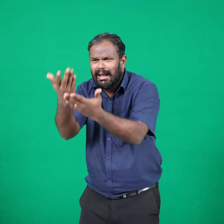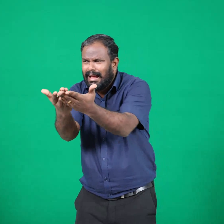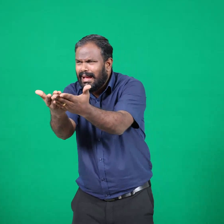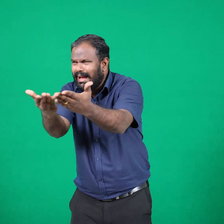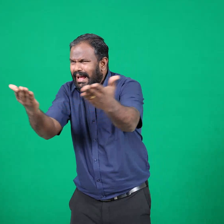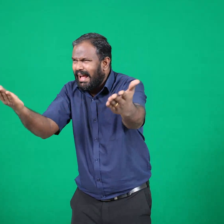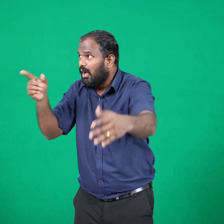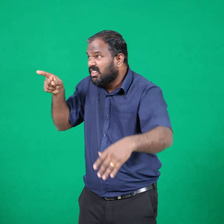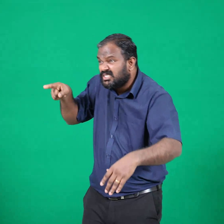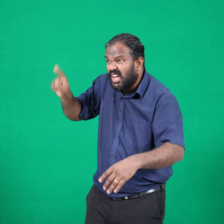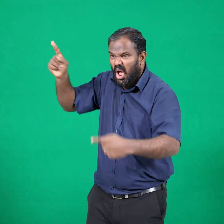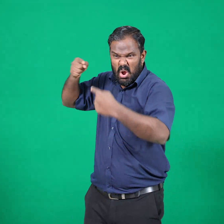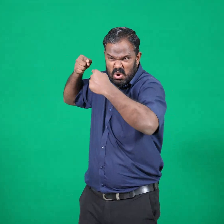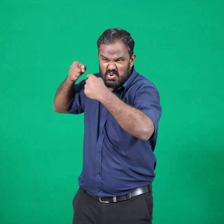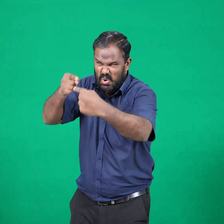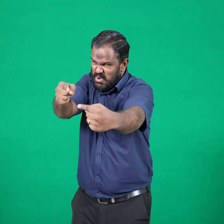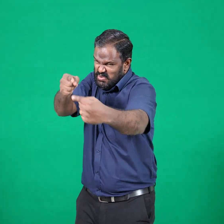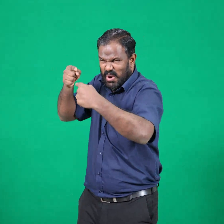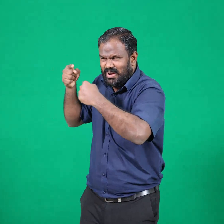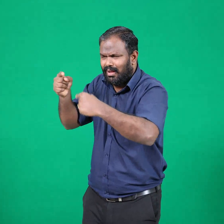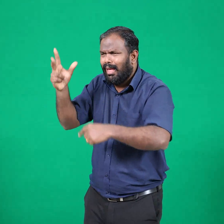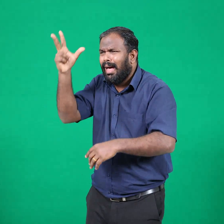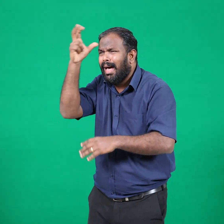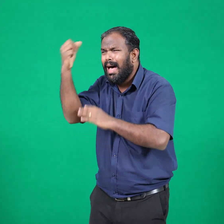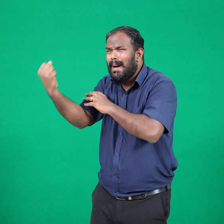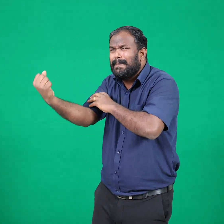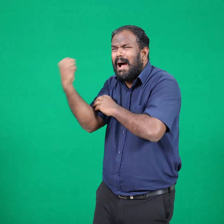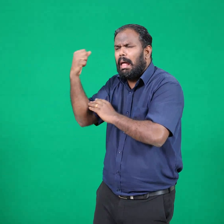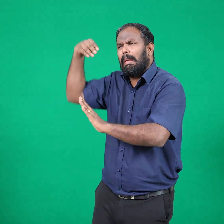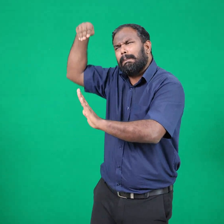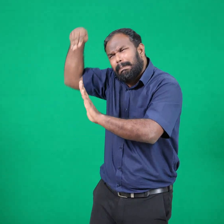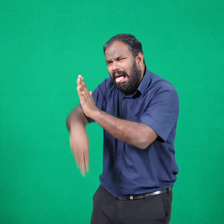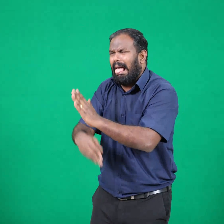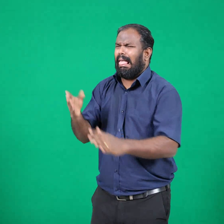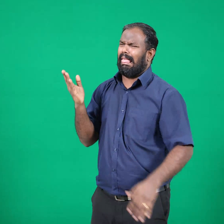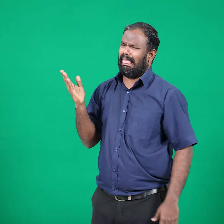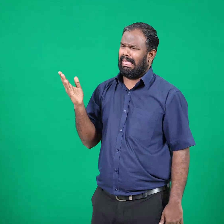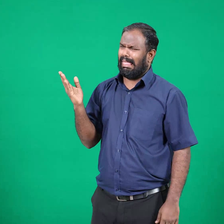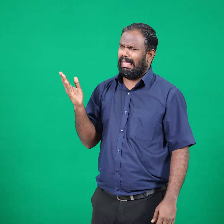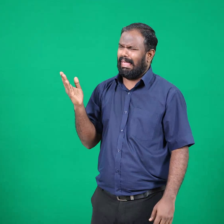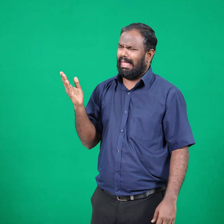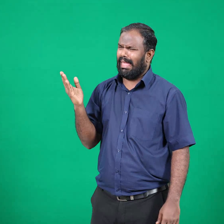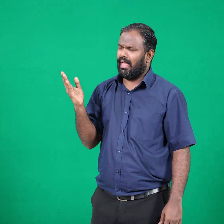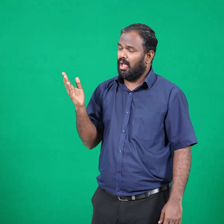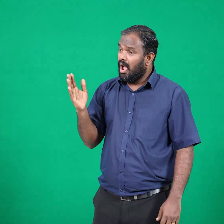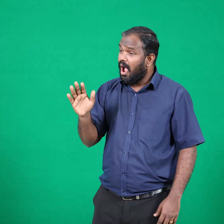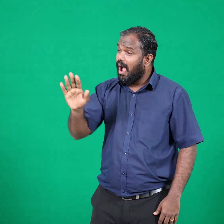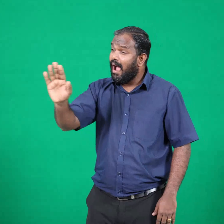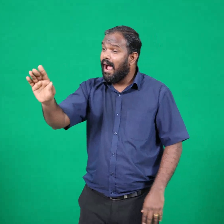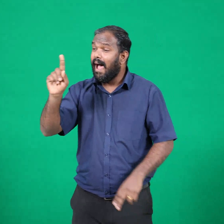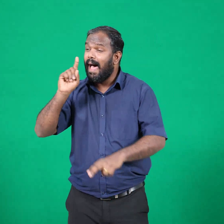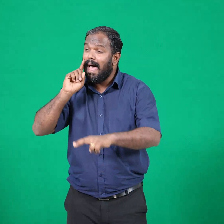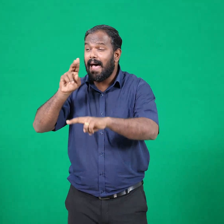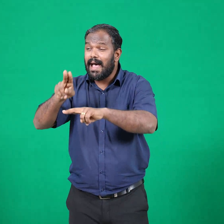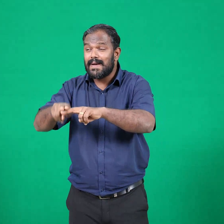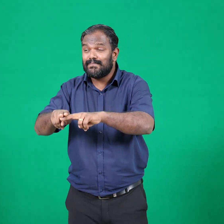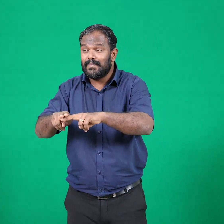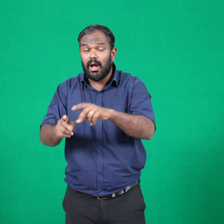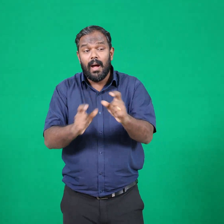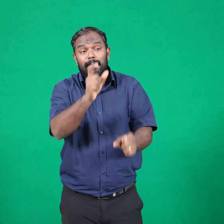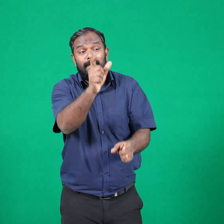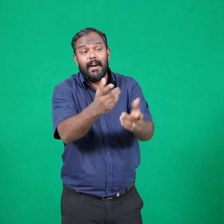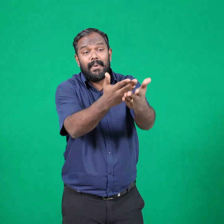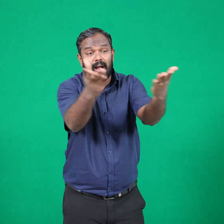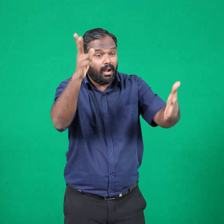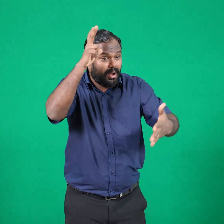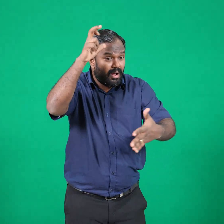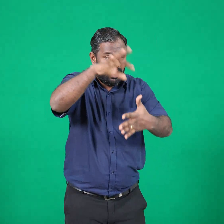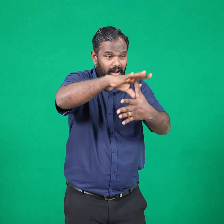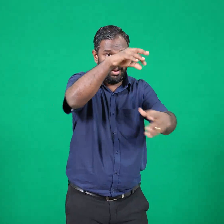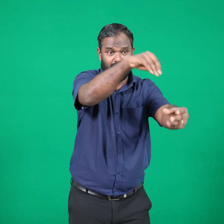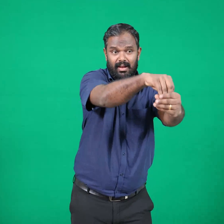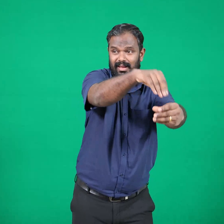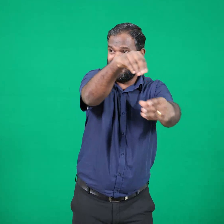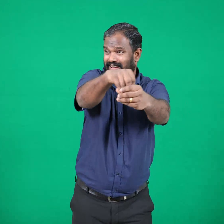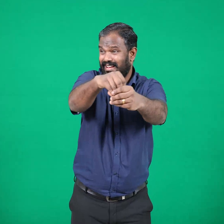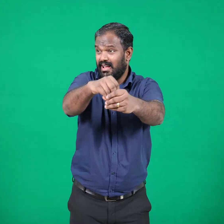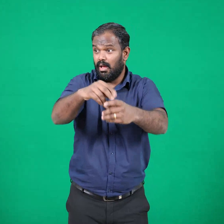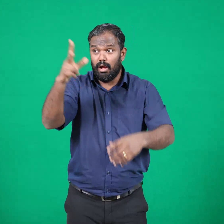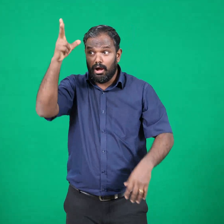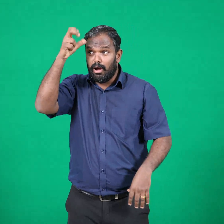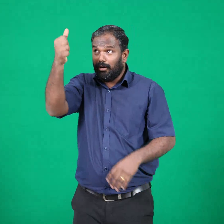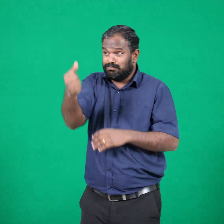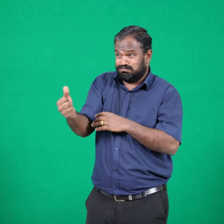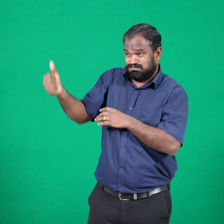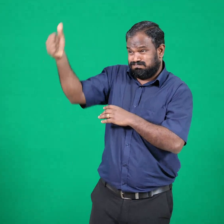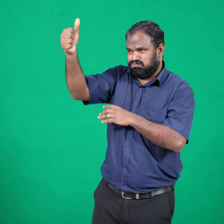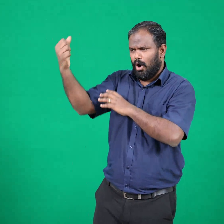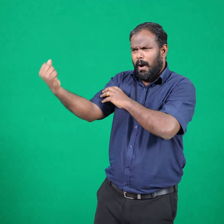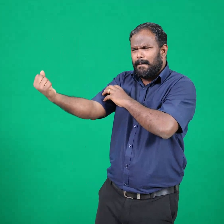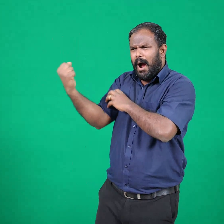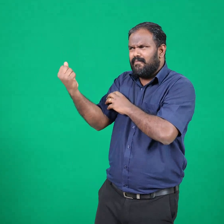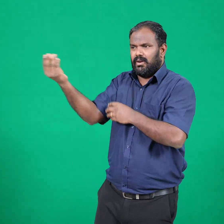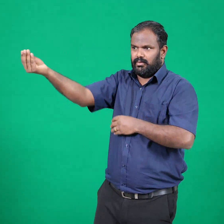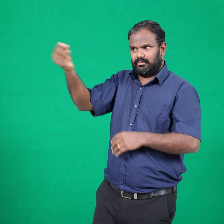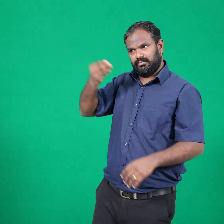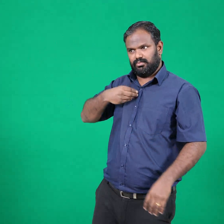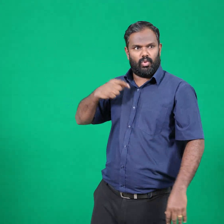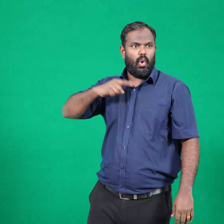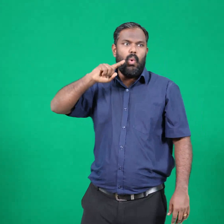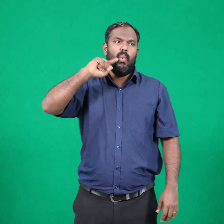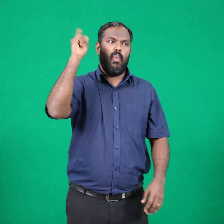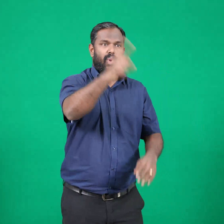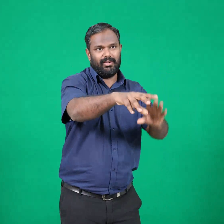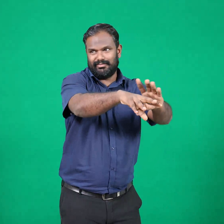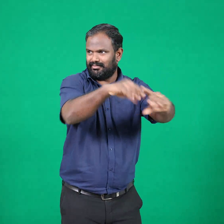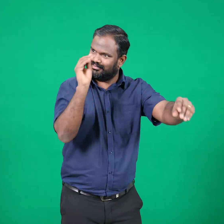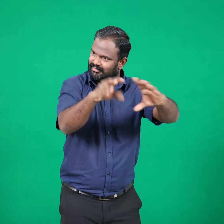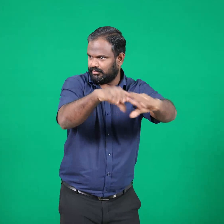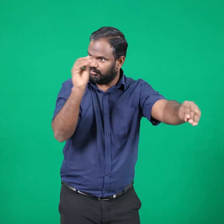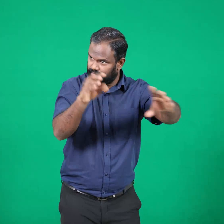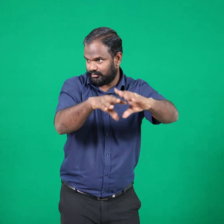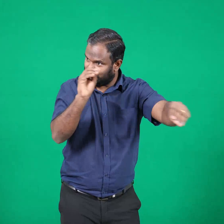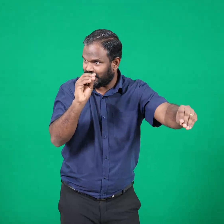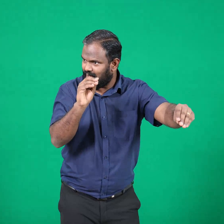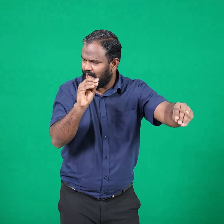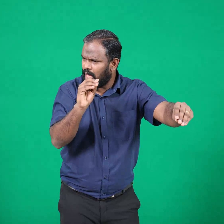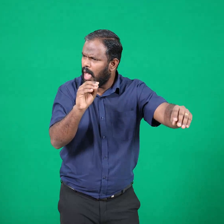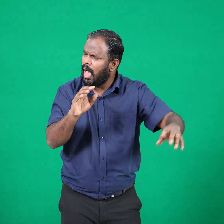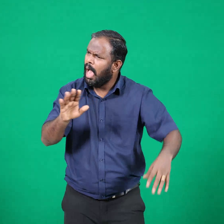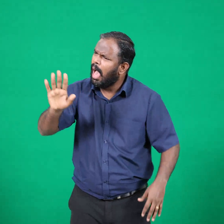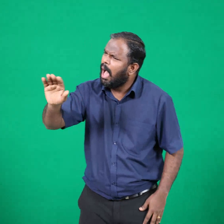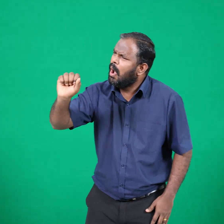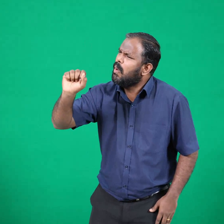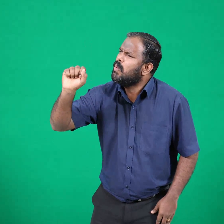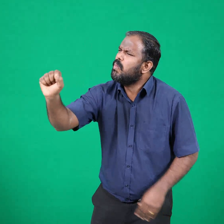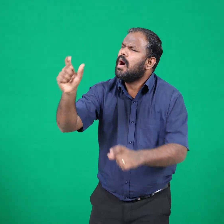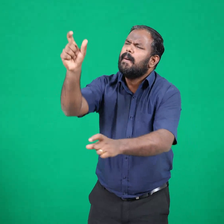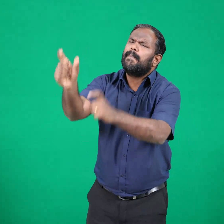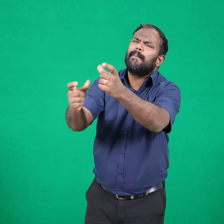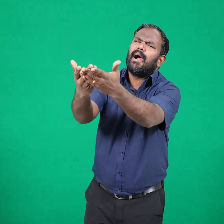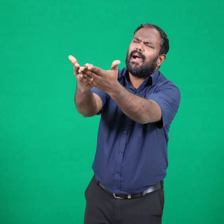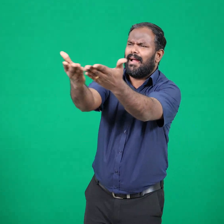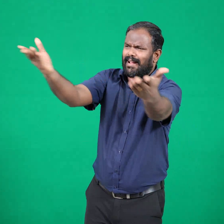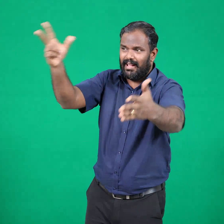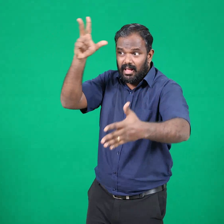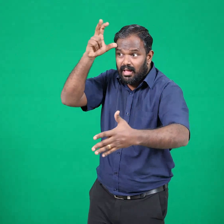After all, you say that I drive out demons by Beelzebul.